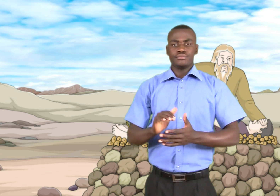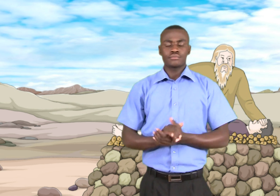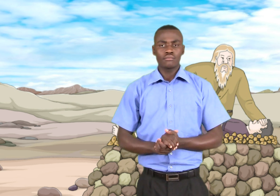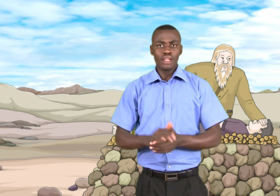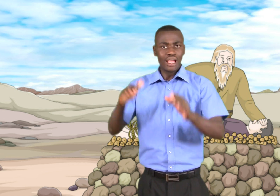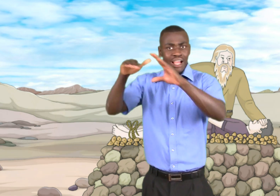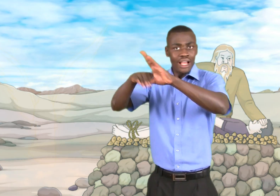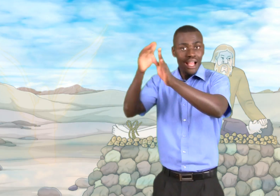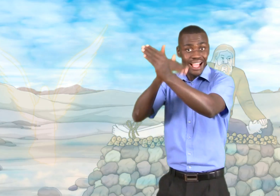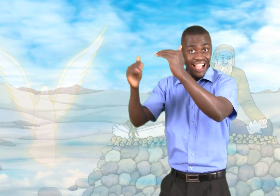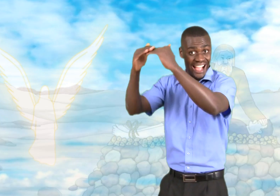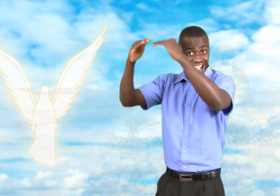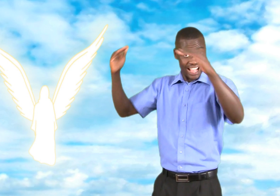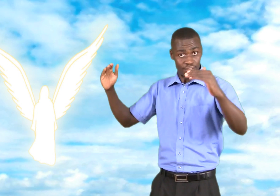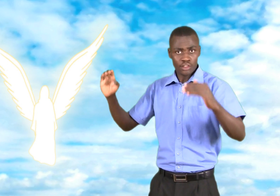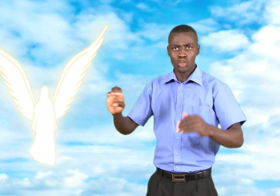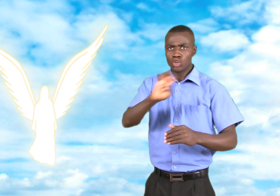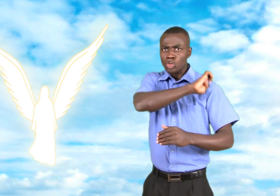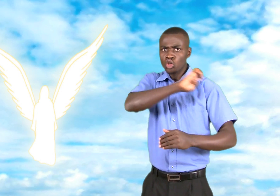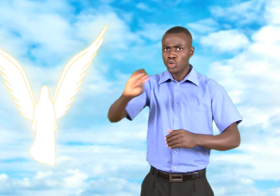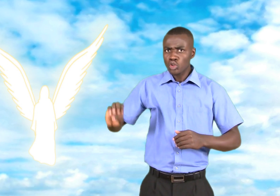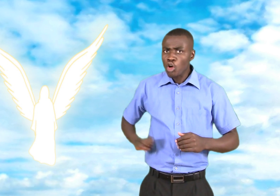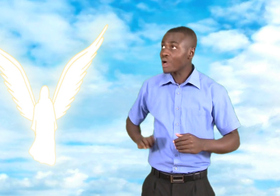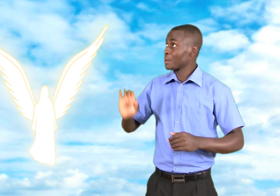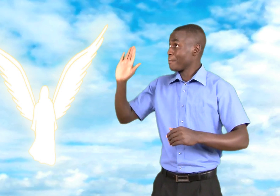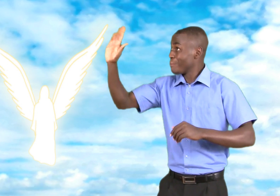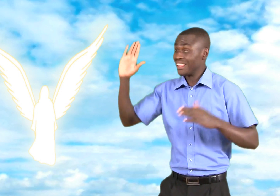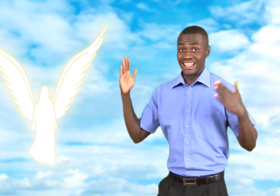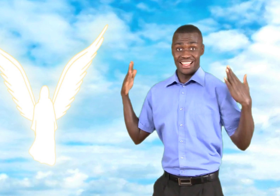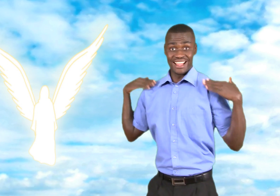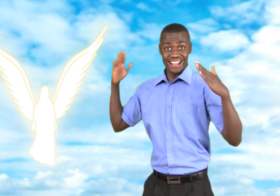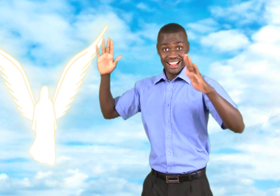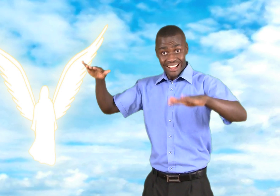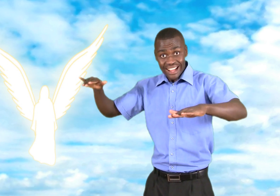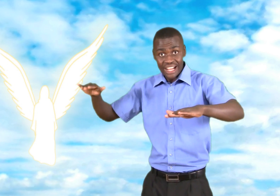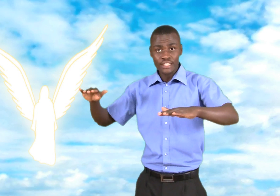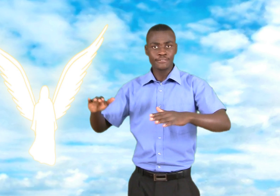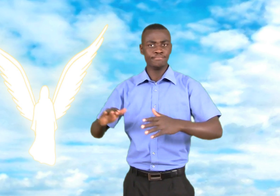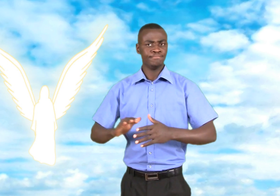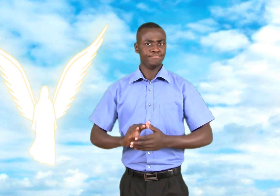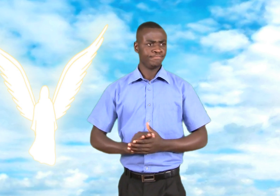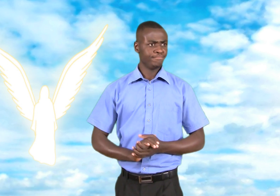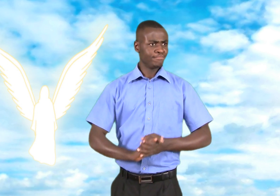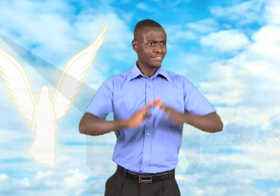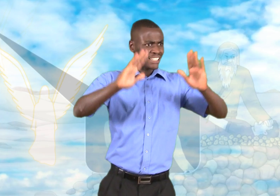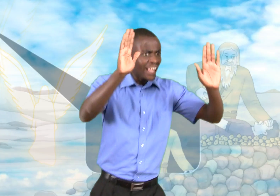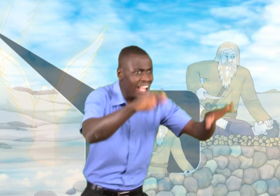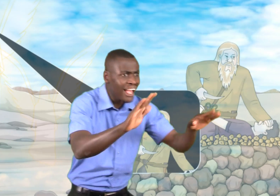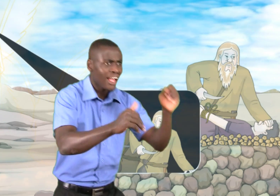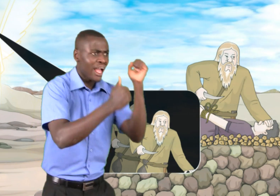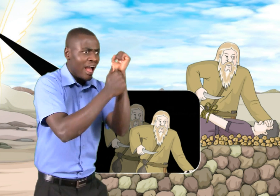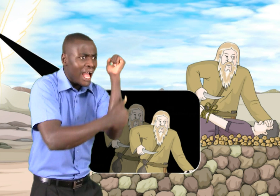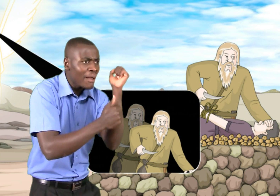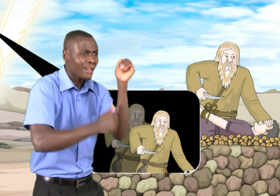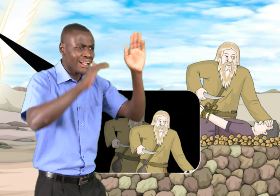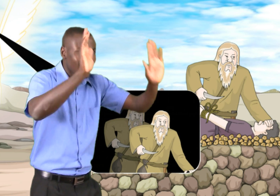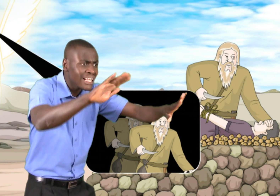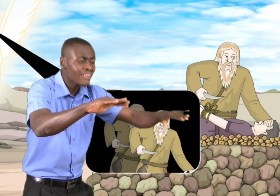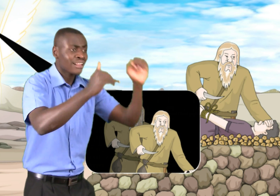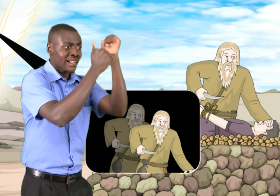Just then the angel of the LORD called out to him from heaven, “Abraham, Abraham!” “Here I am,” he replied.